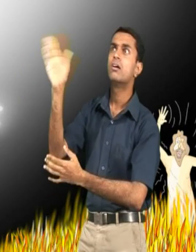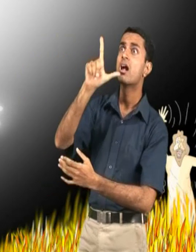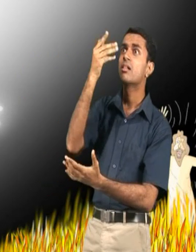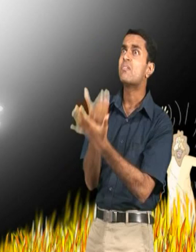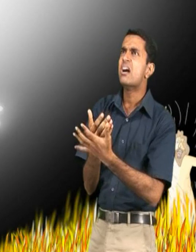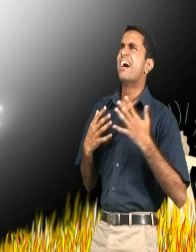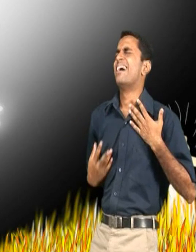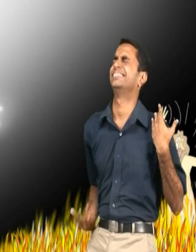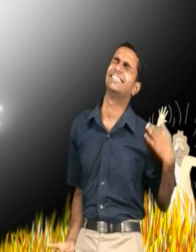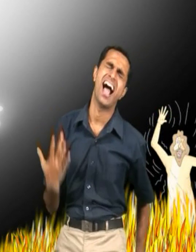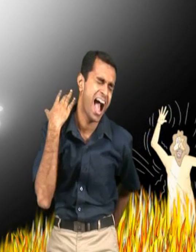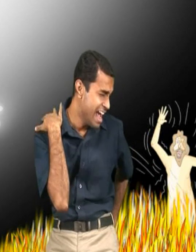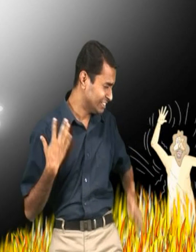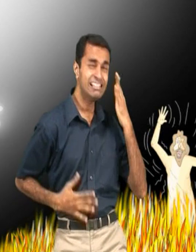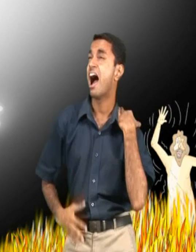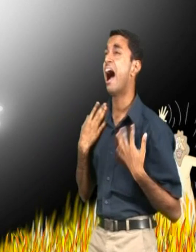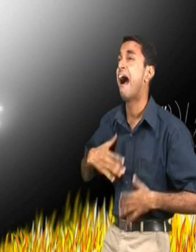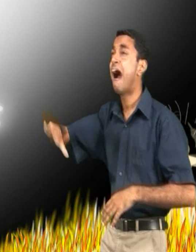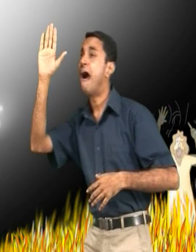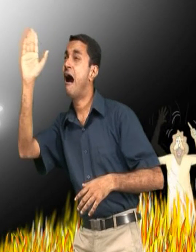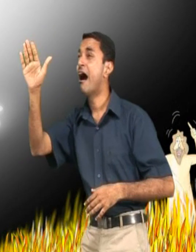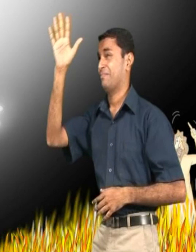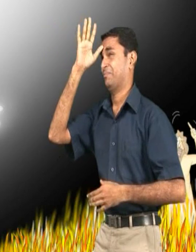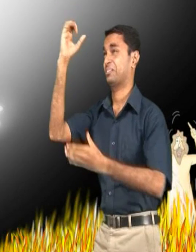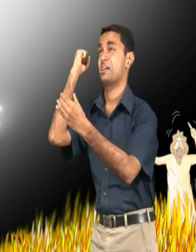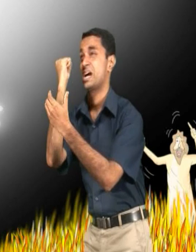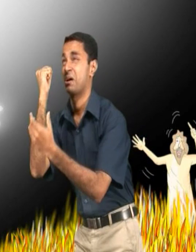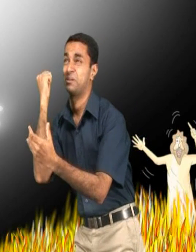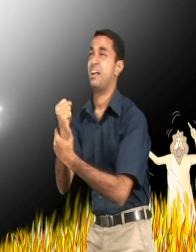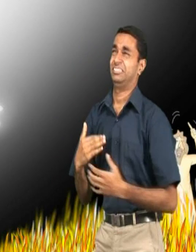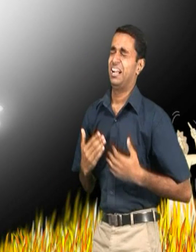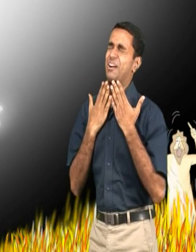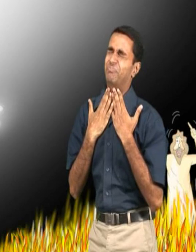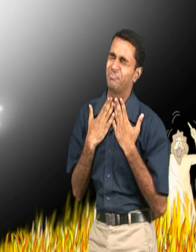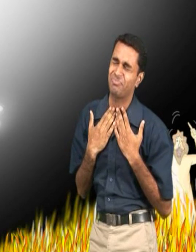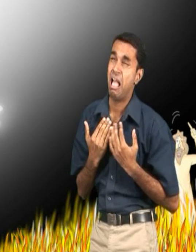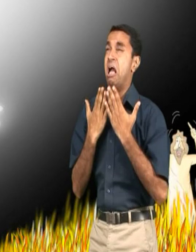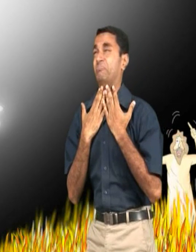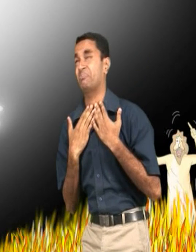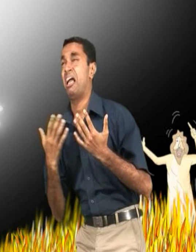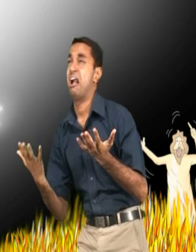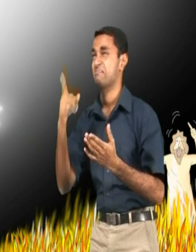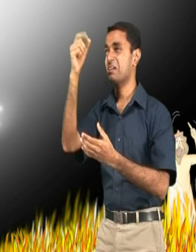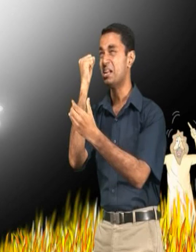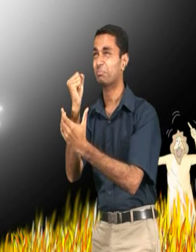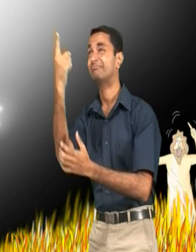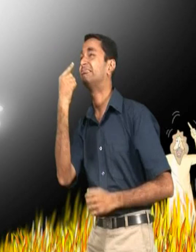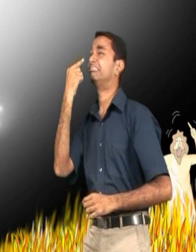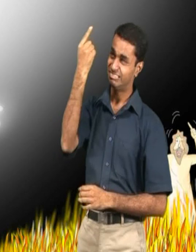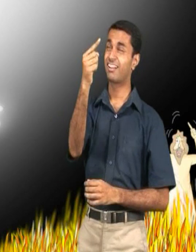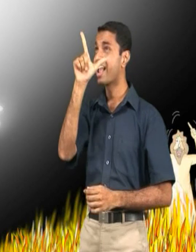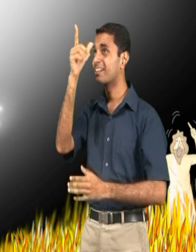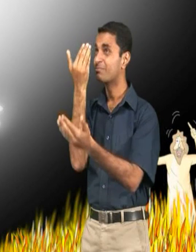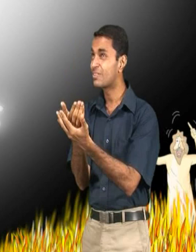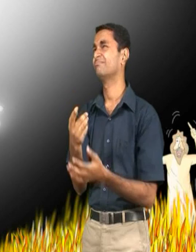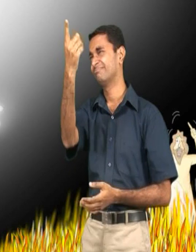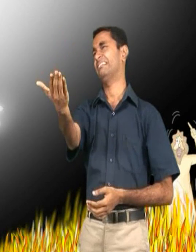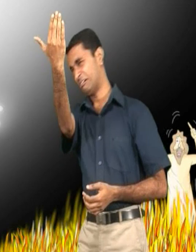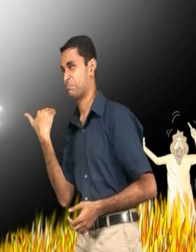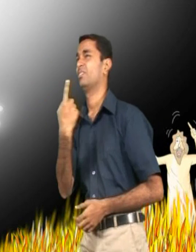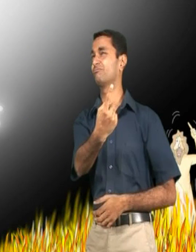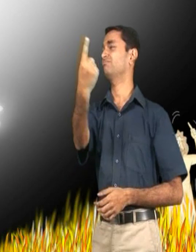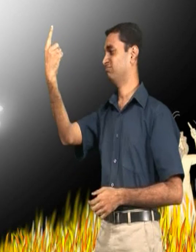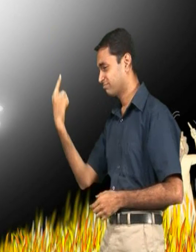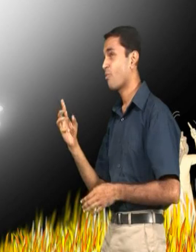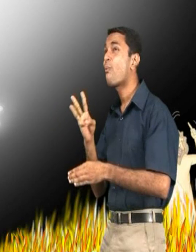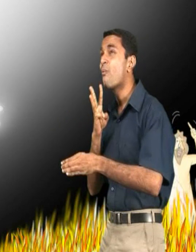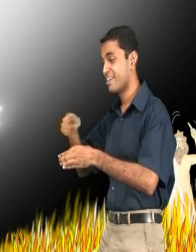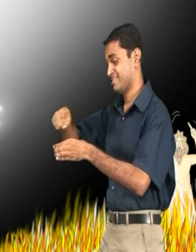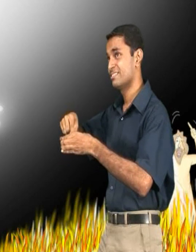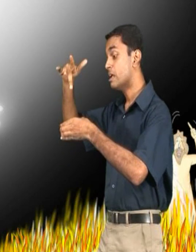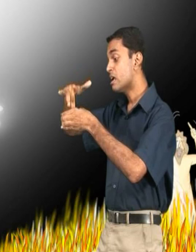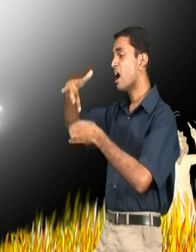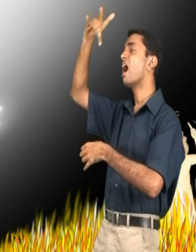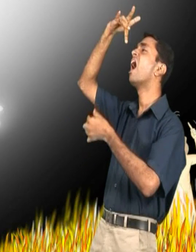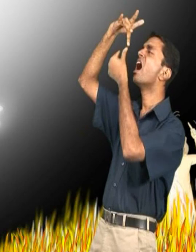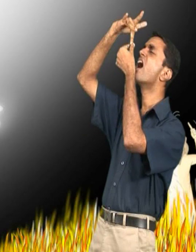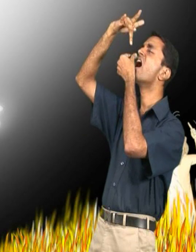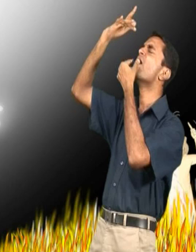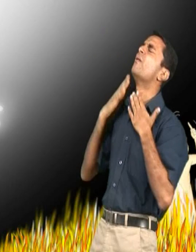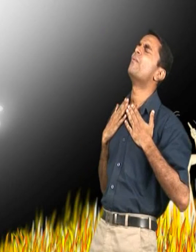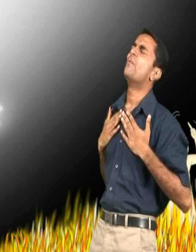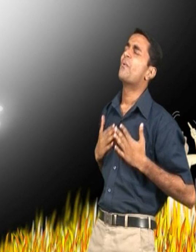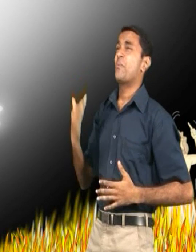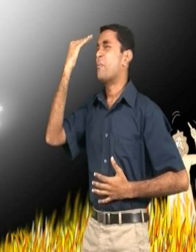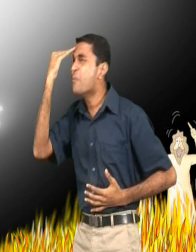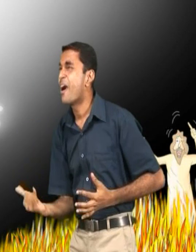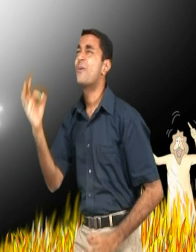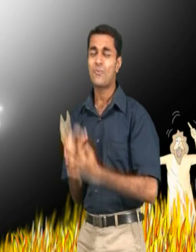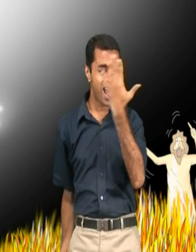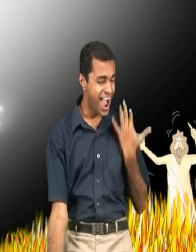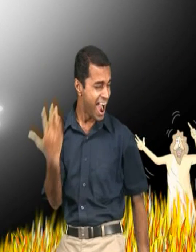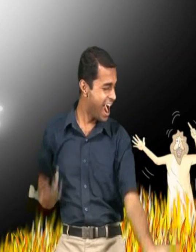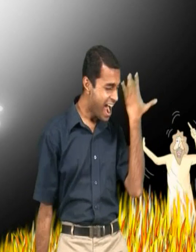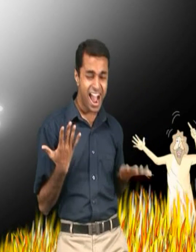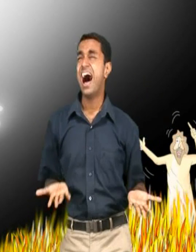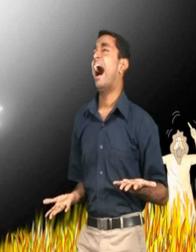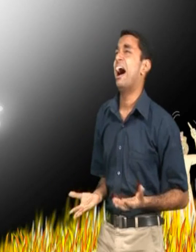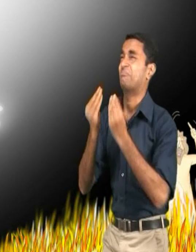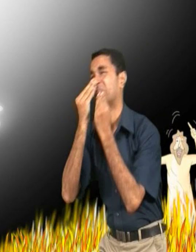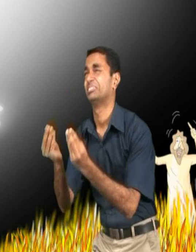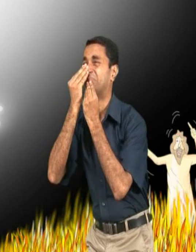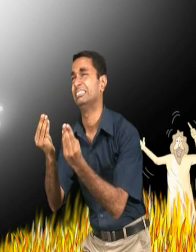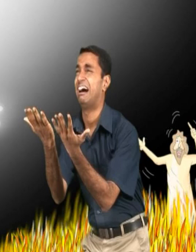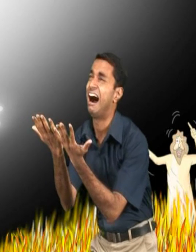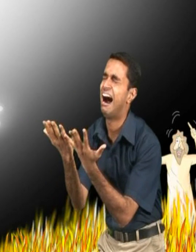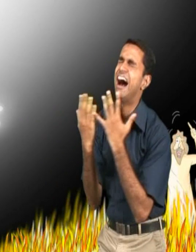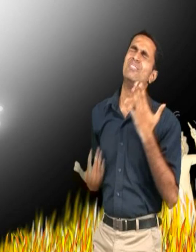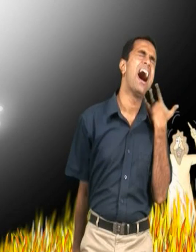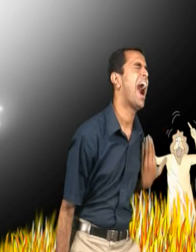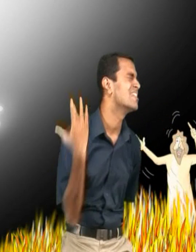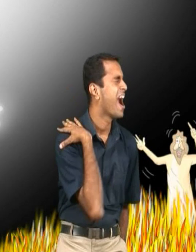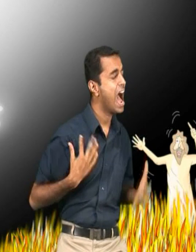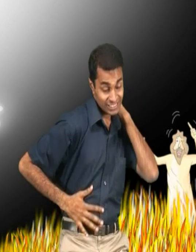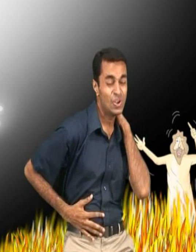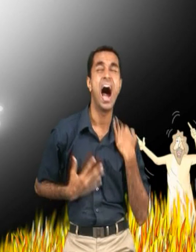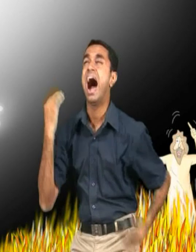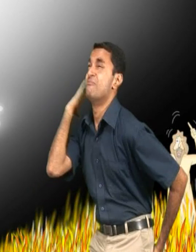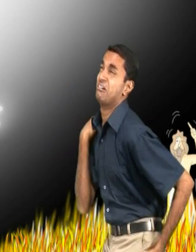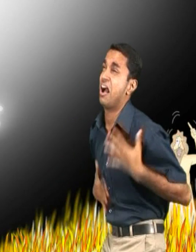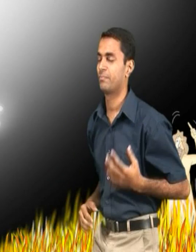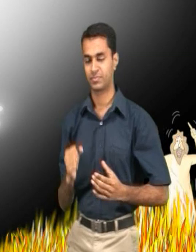So he cried out, ‘Father Abraham, have mercy on me and send Lazarus to dip the tip of his finger in water and cool my tongue.